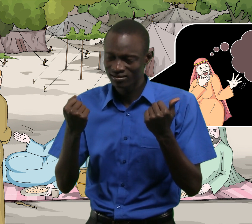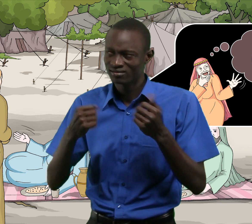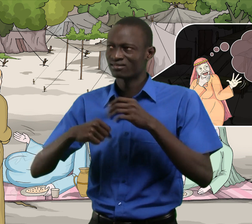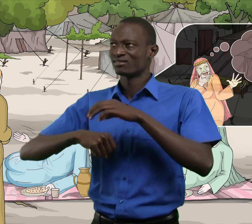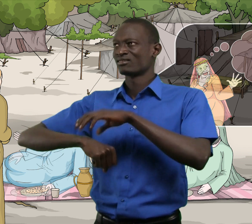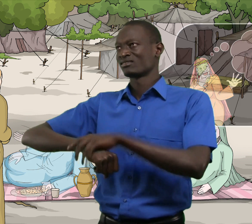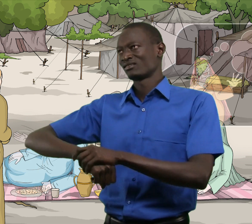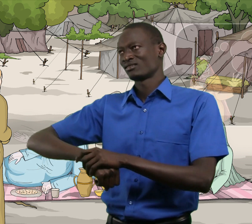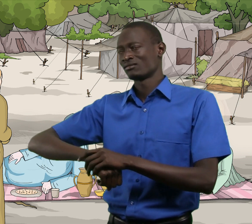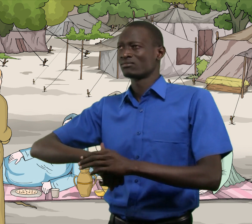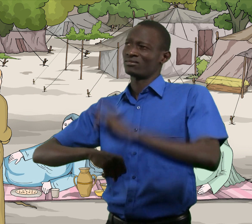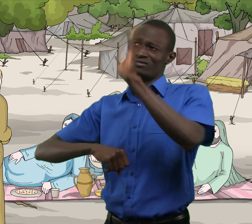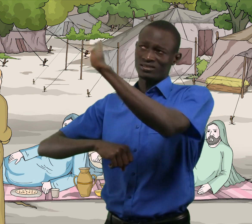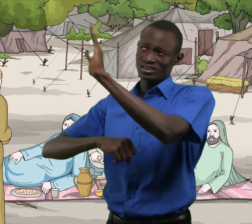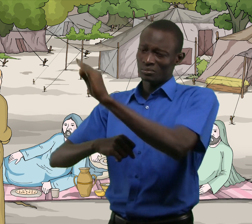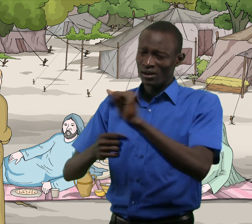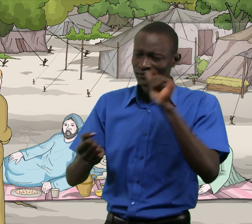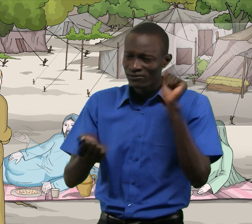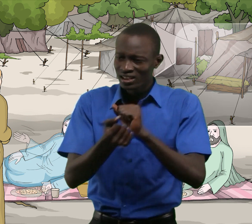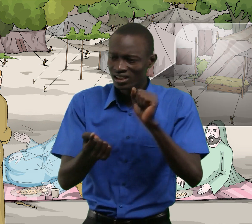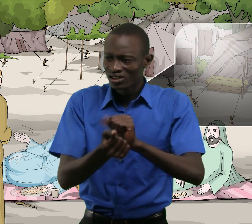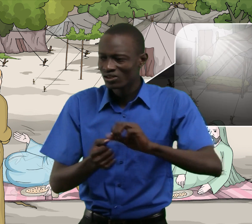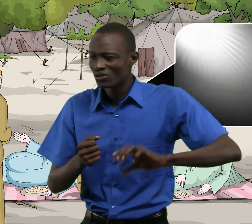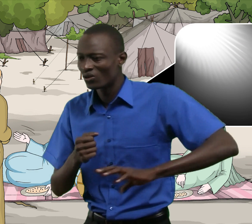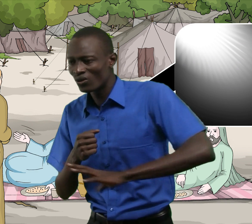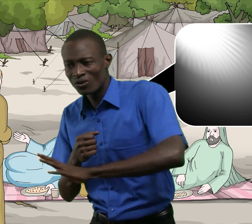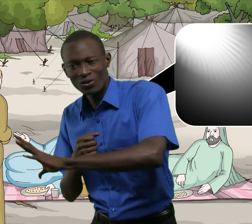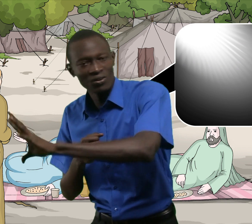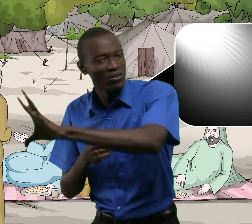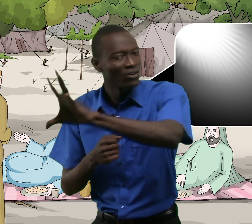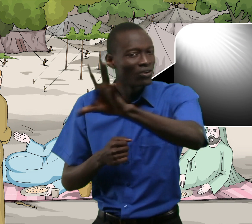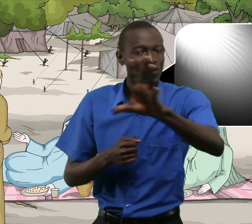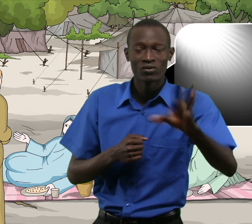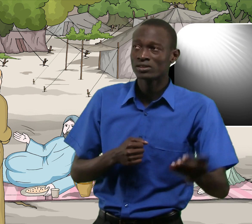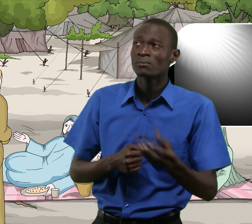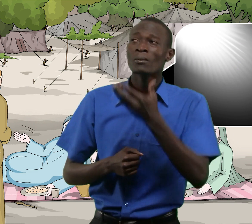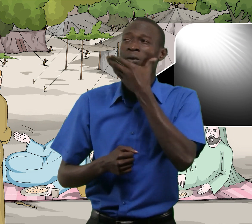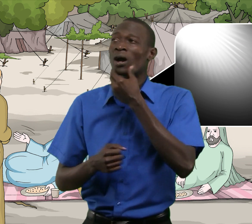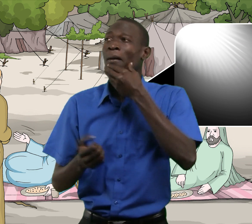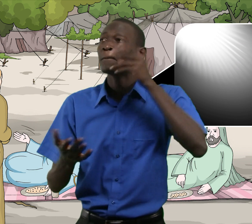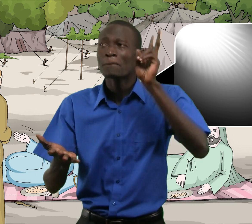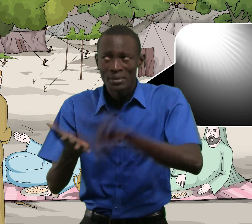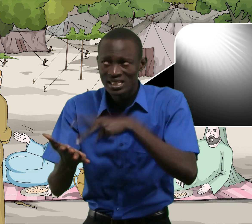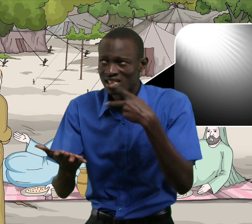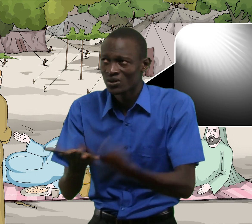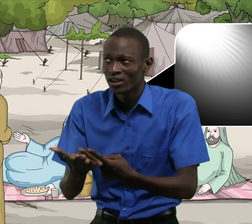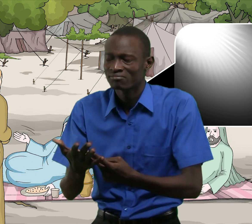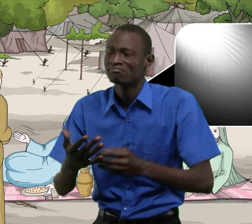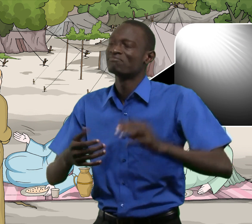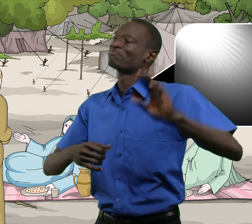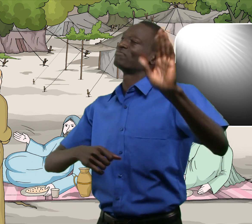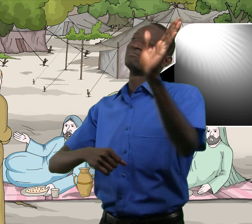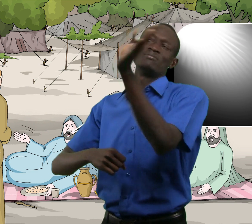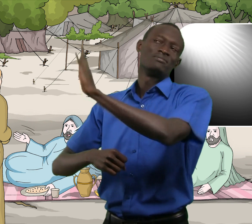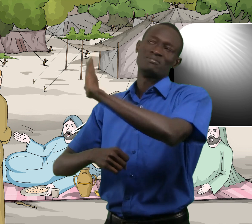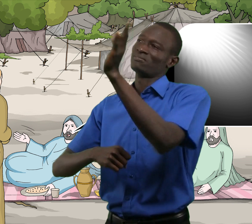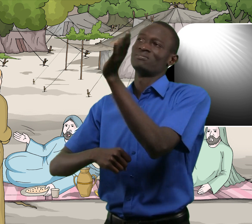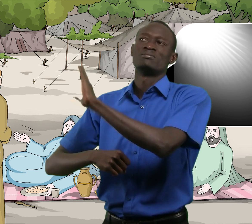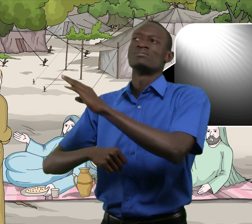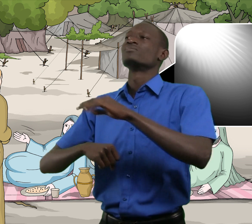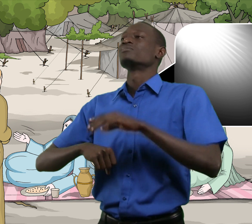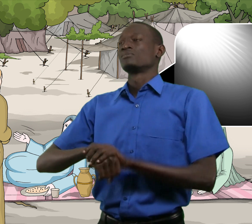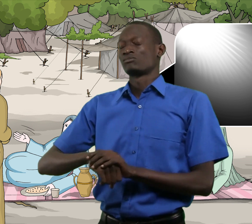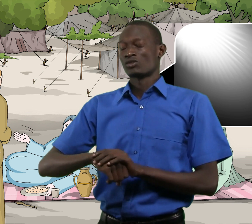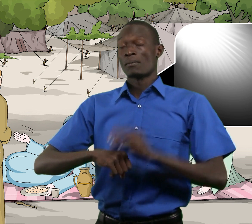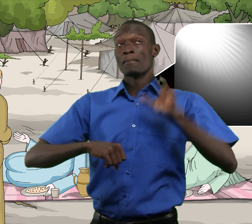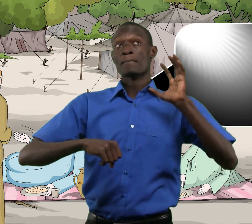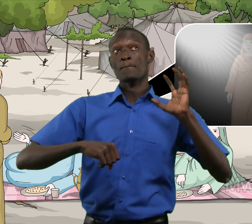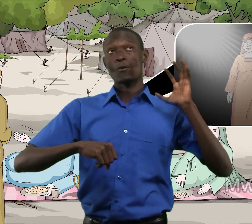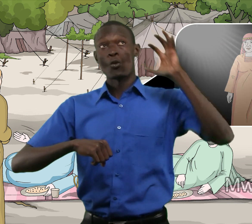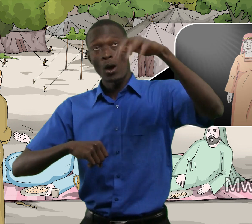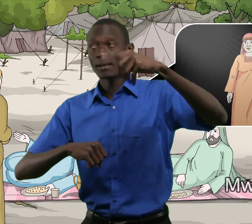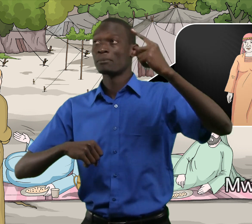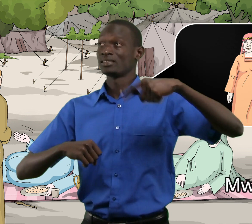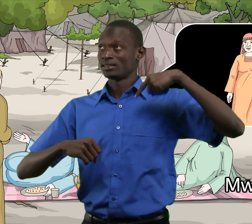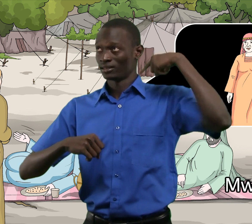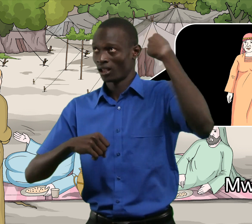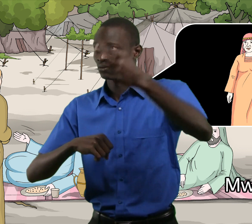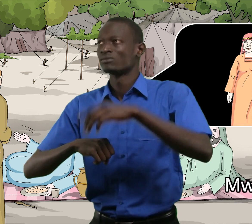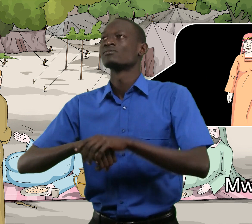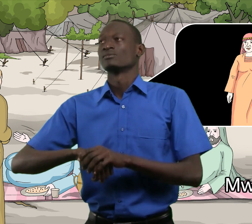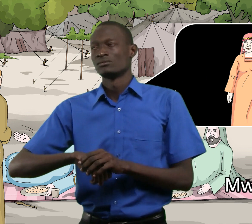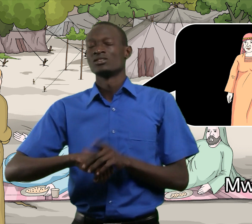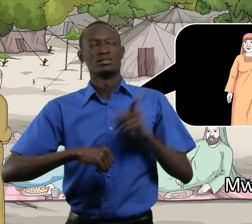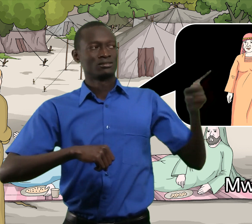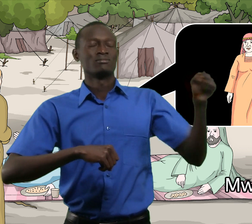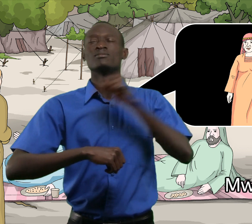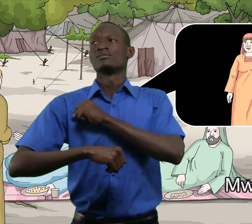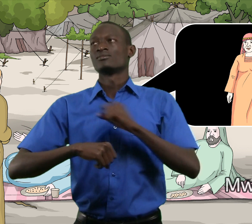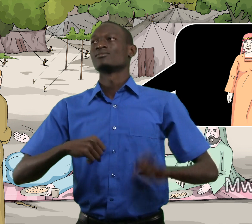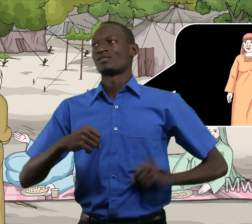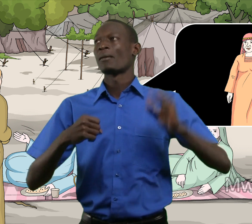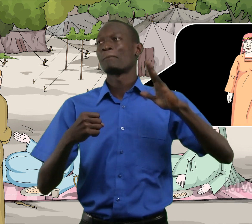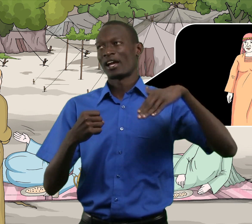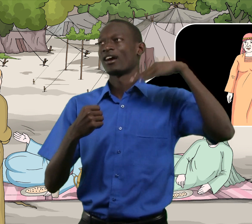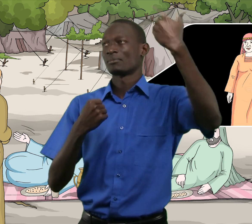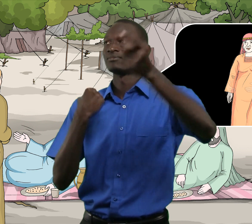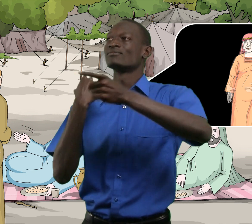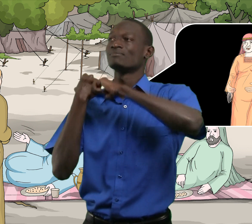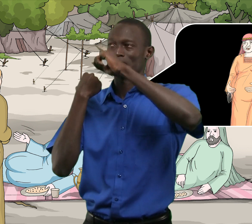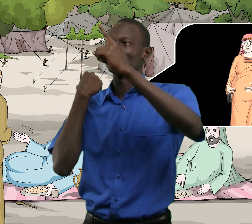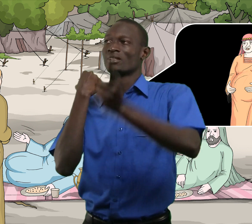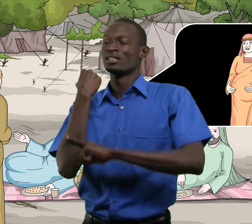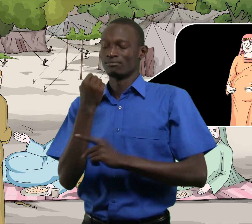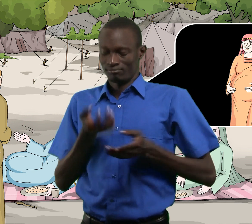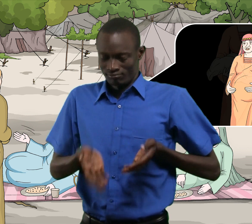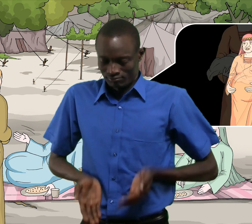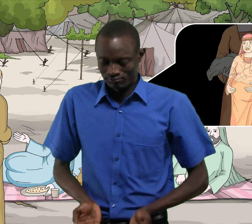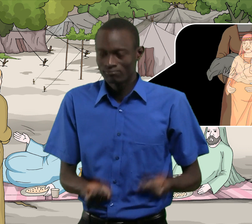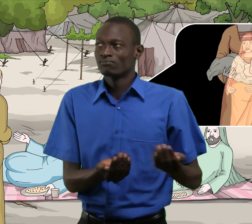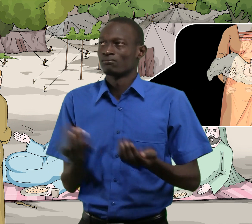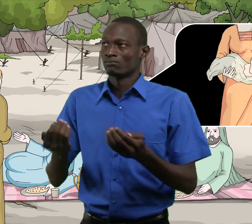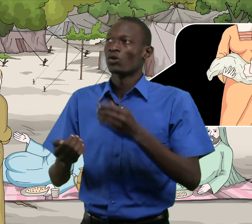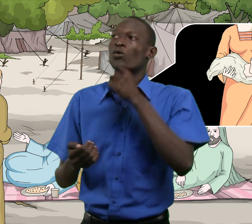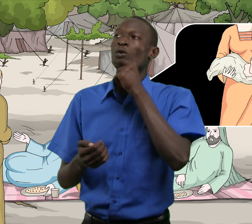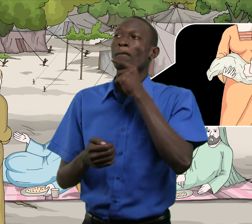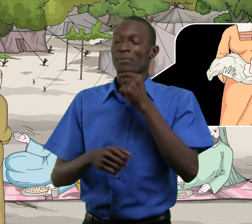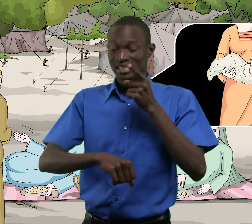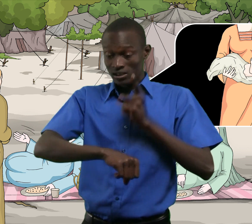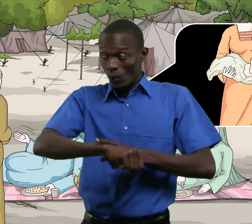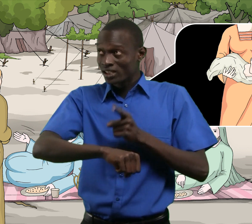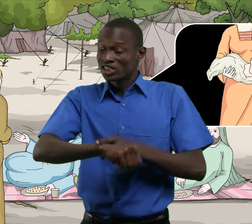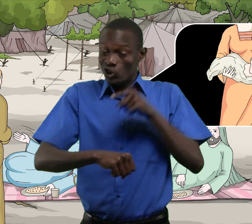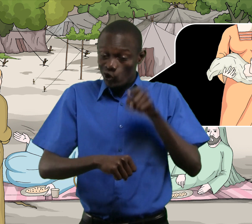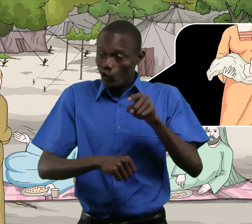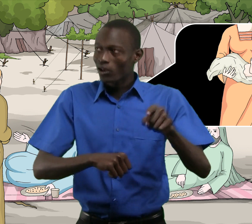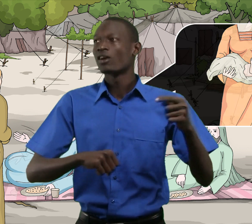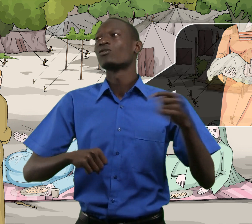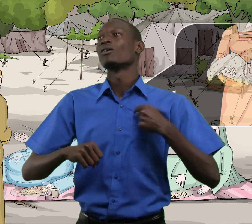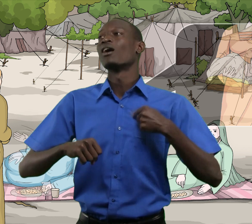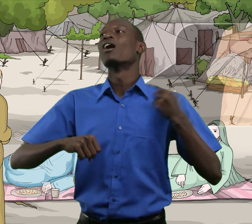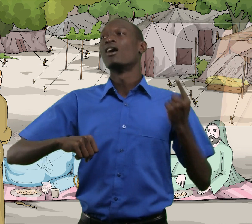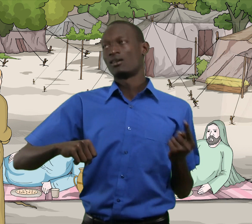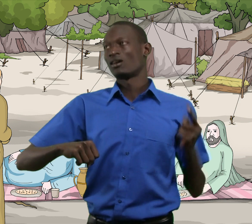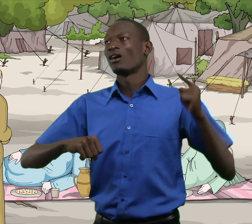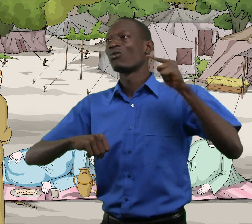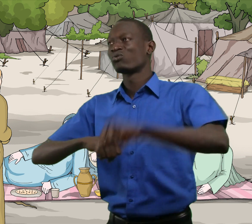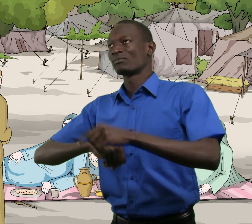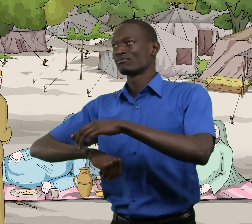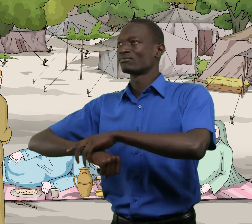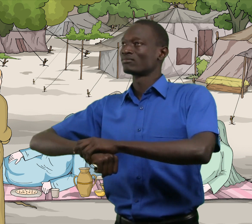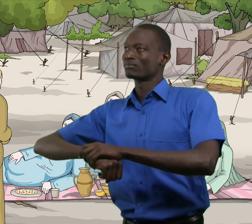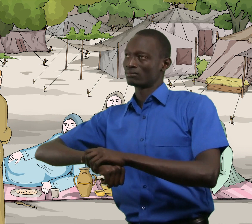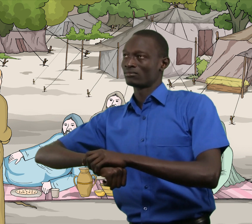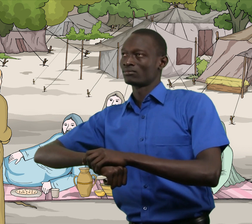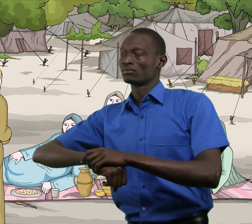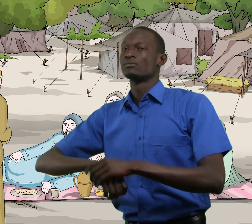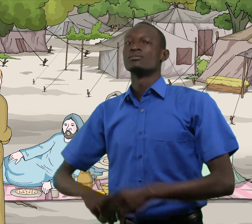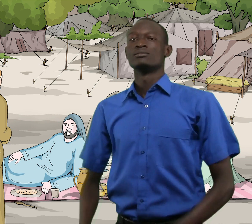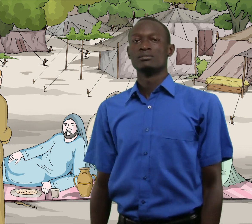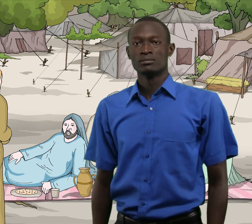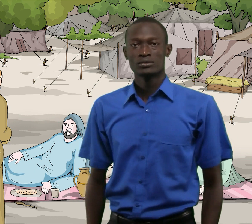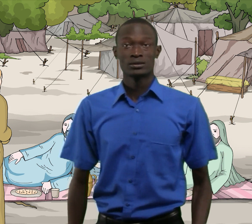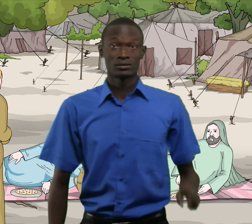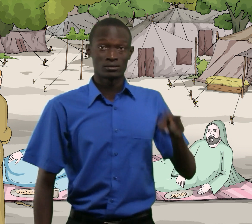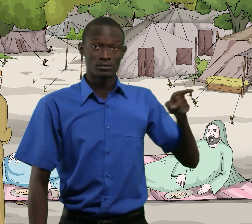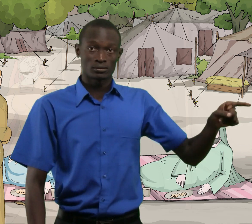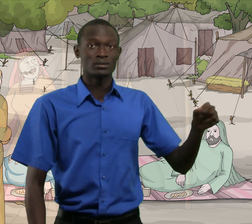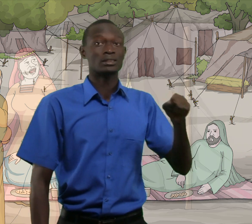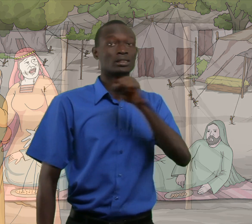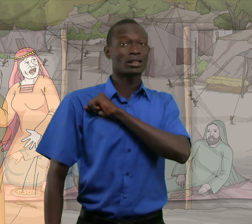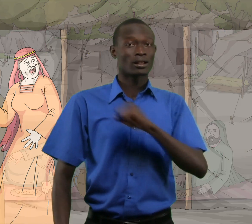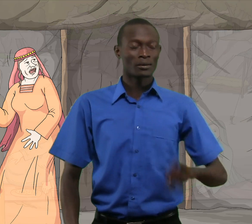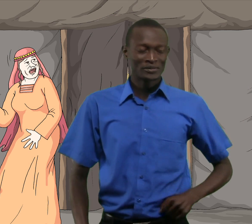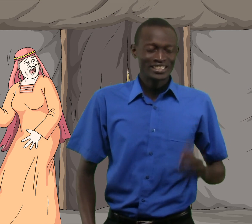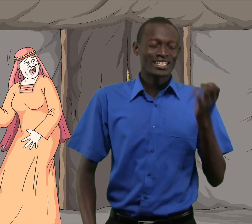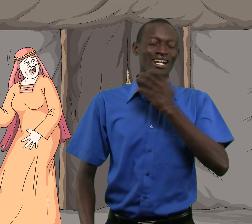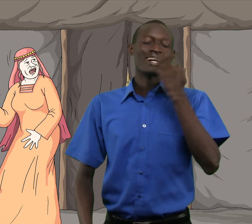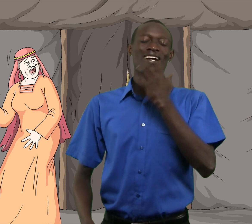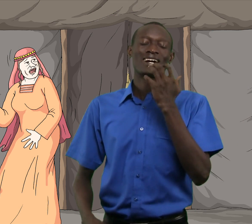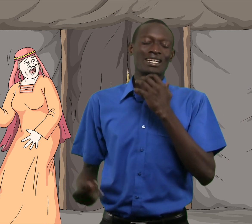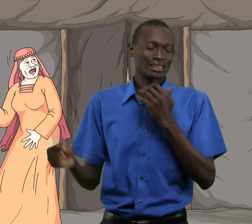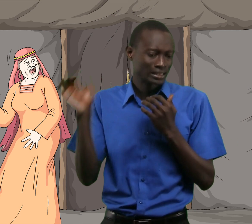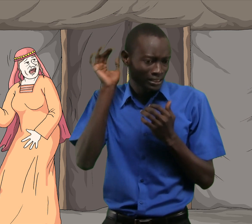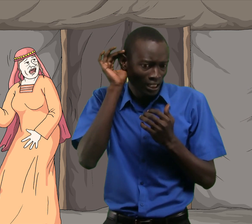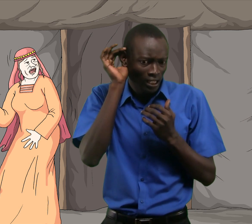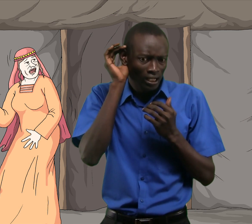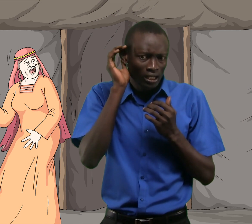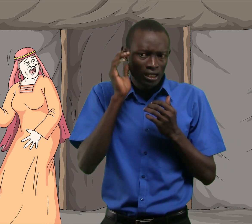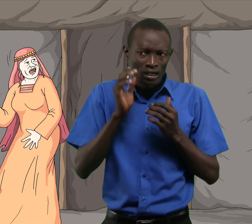Is anything too difficult for the LORD? At the appointed time I will return to you—in about a year—and Sarah will have a son.”